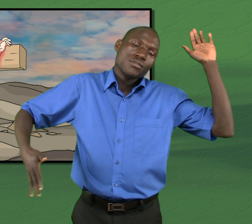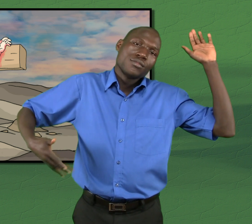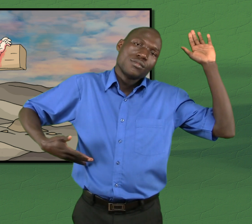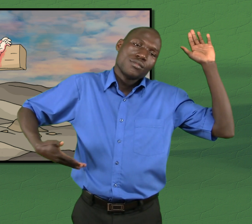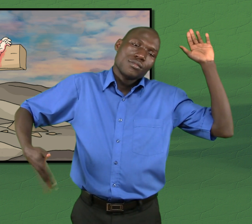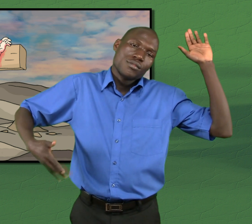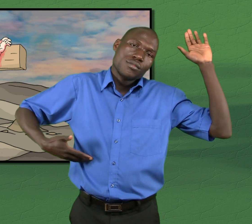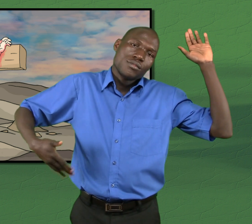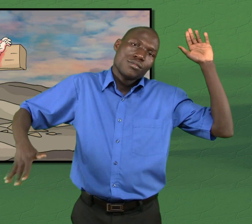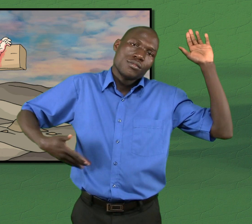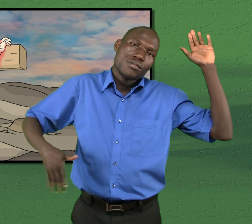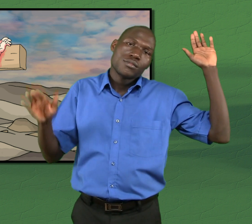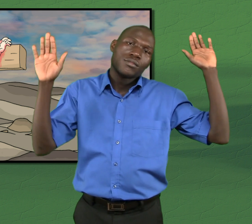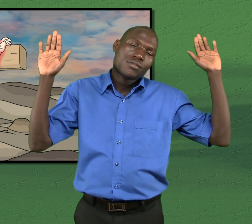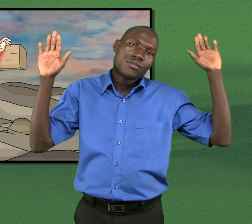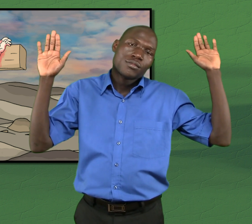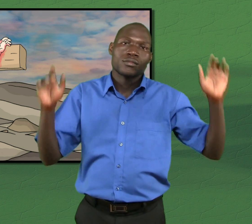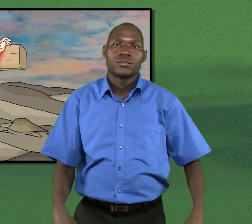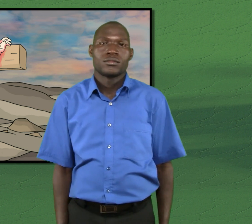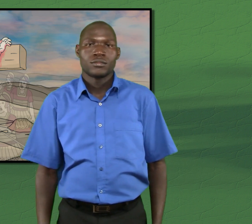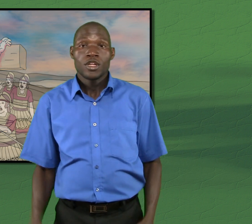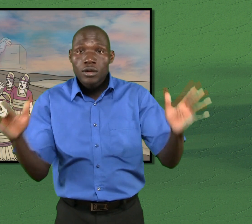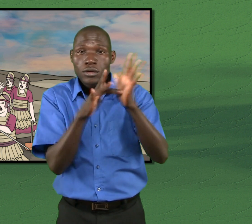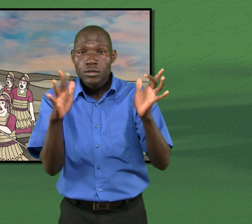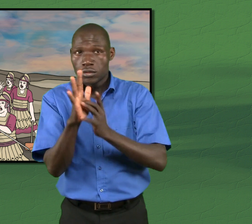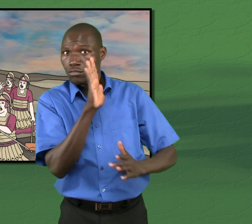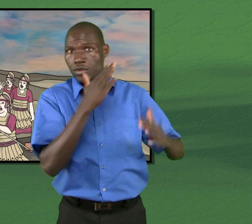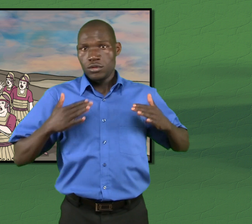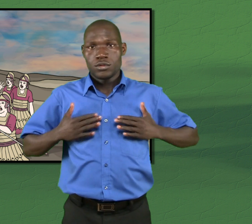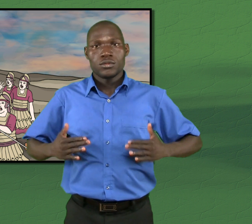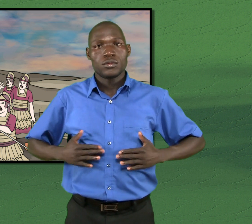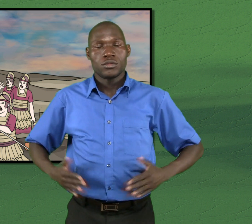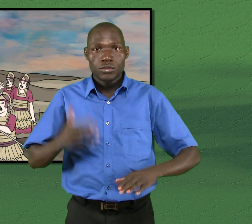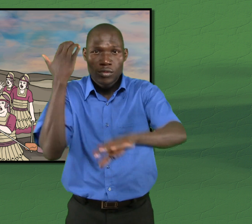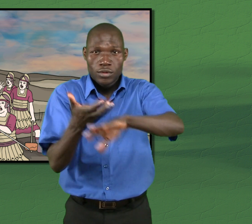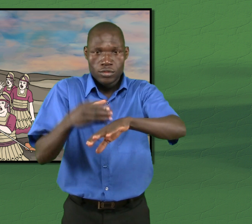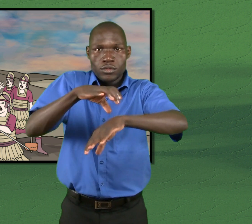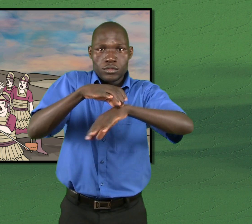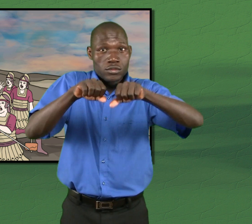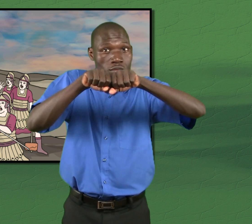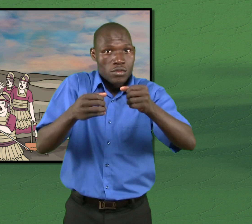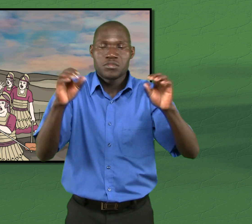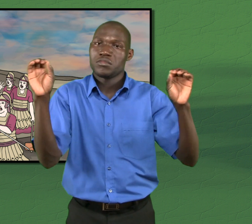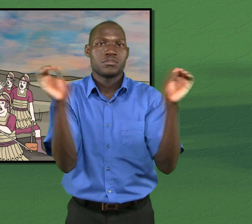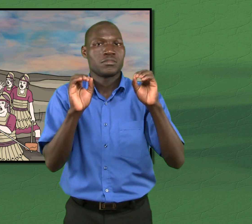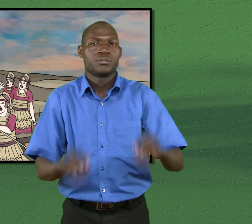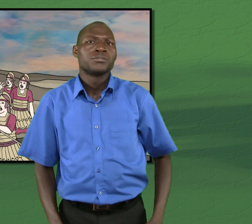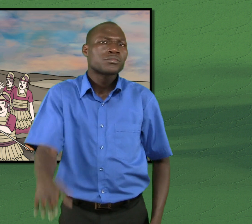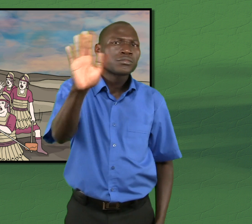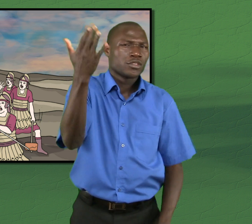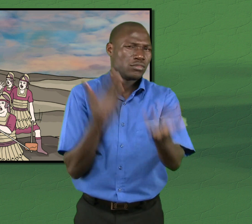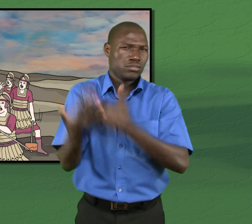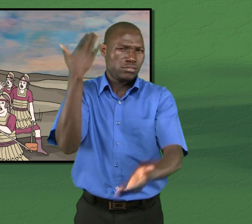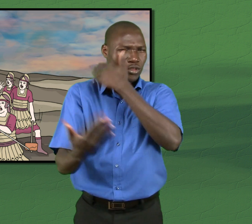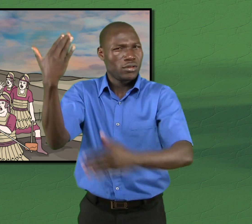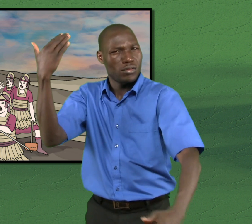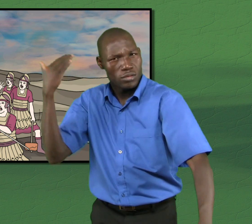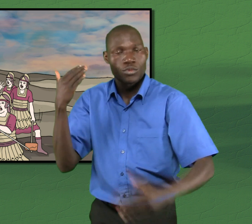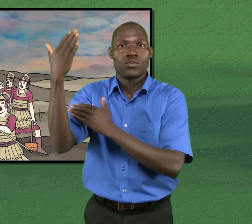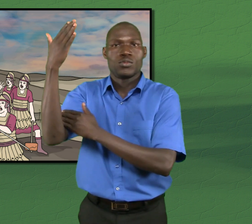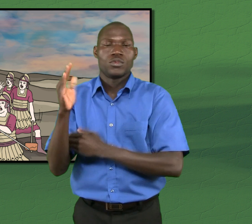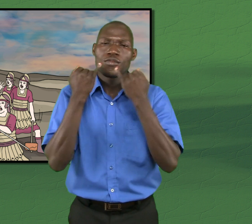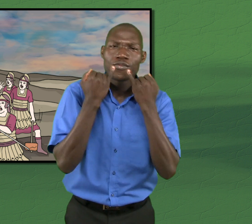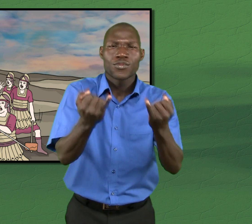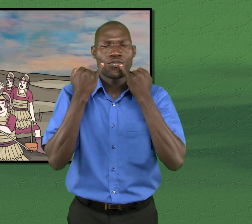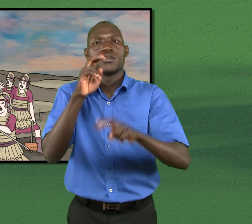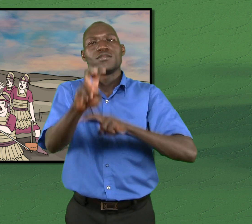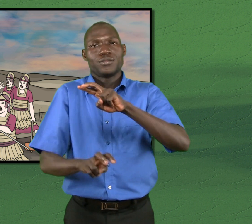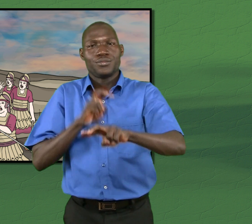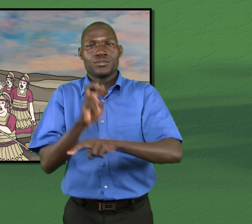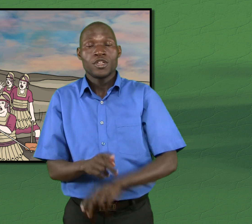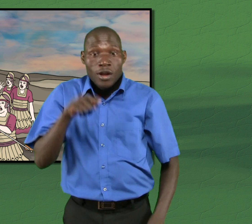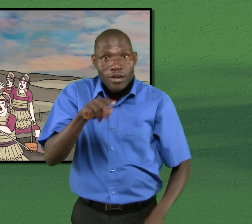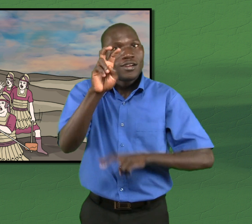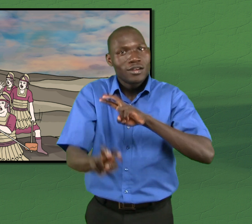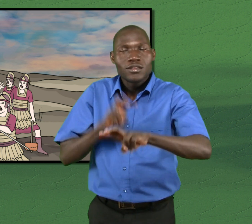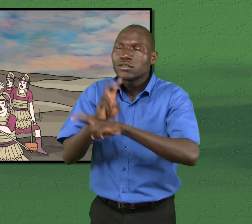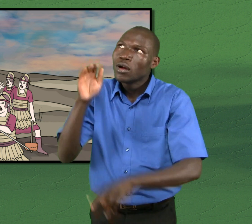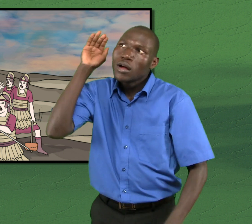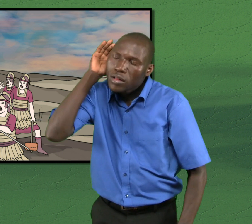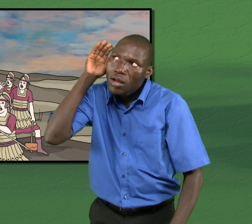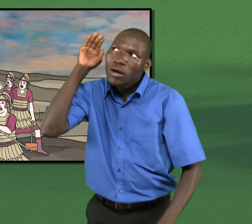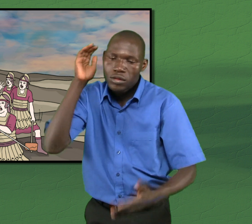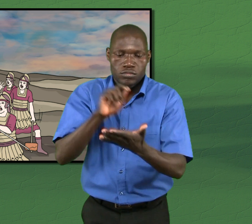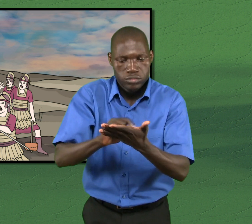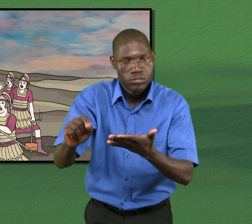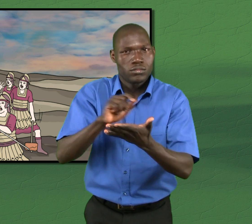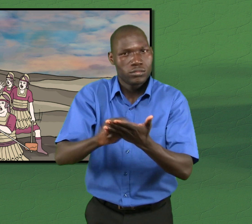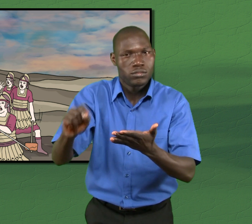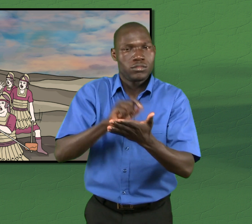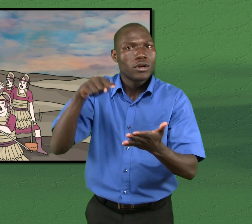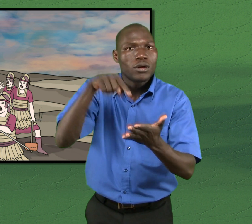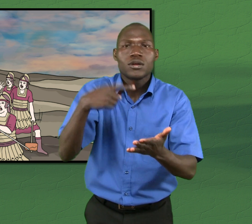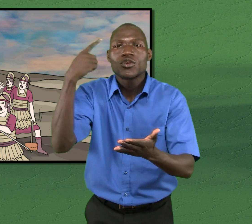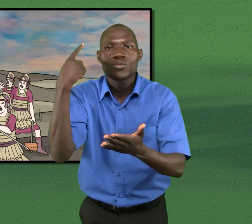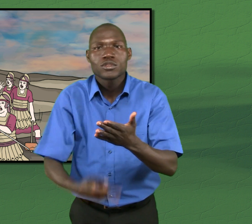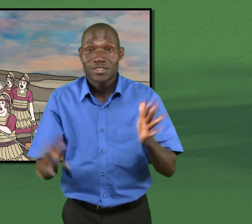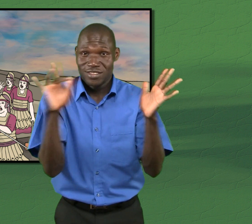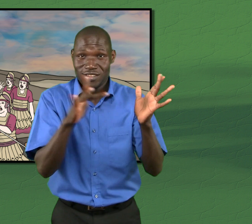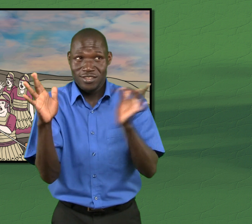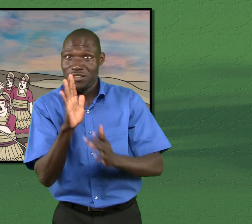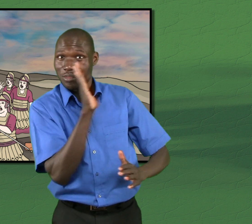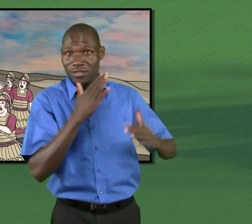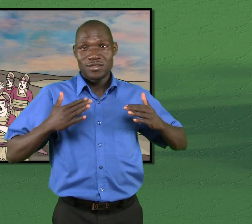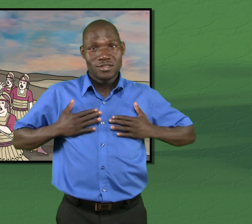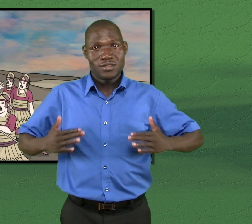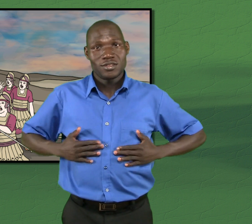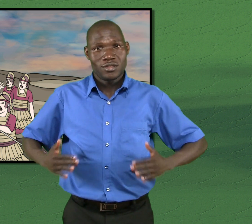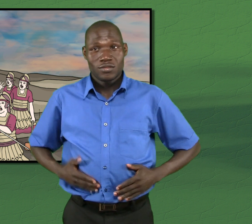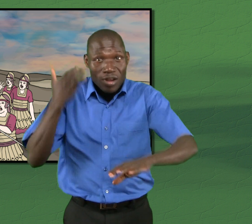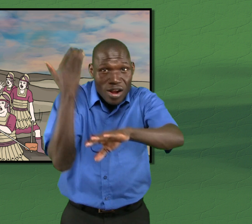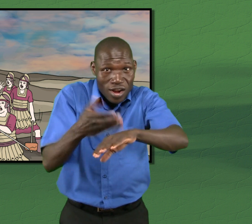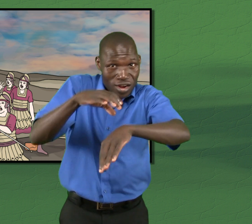Now these things happened so that the Scripture would be fulfilled: “Not one of His bones will be broken.”